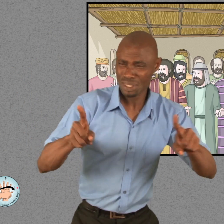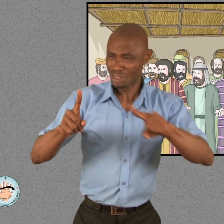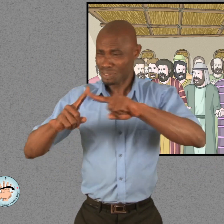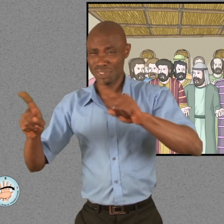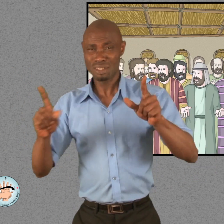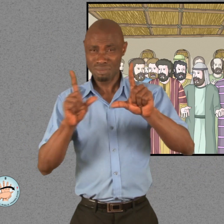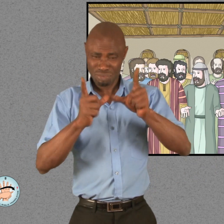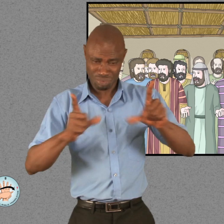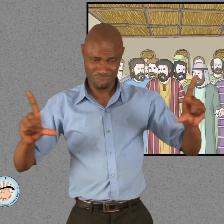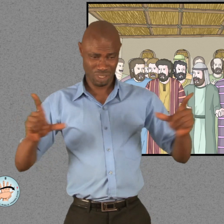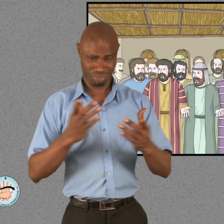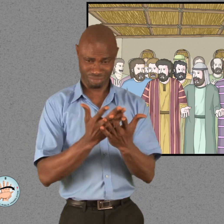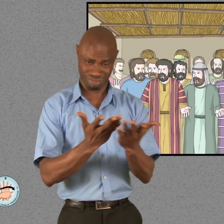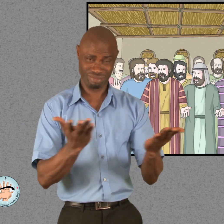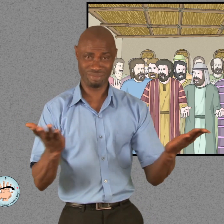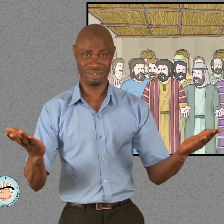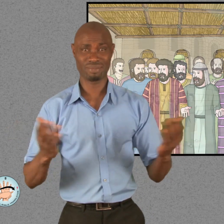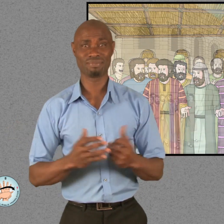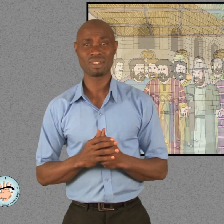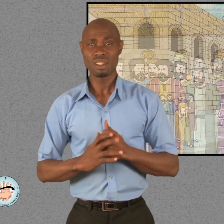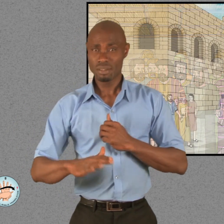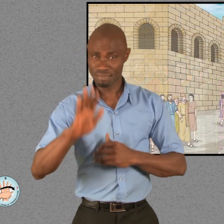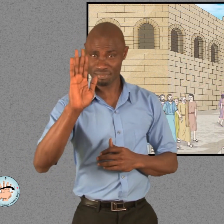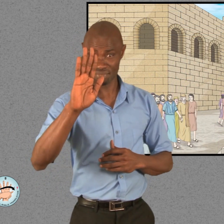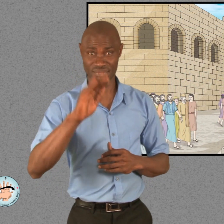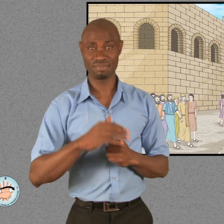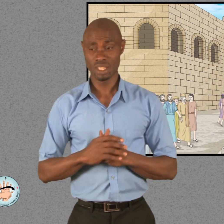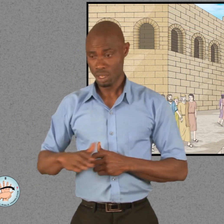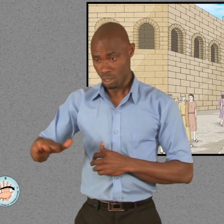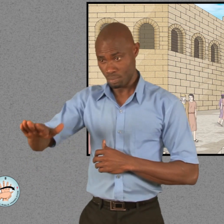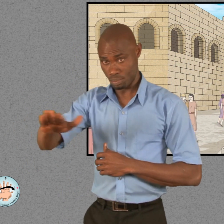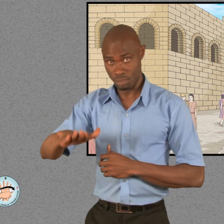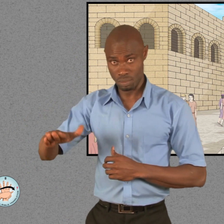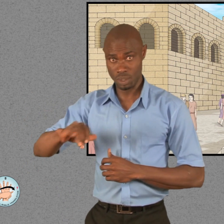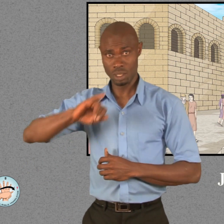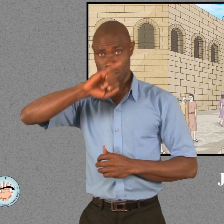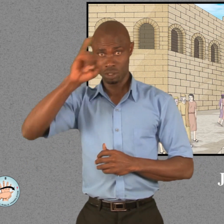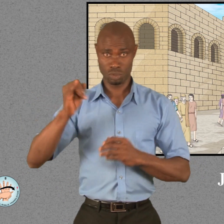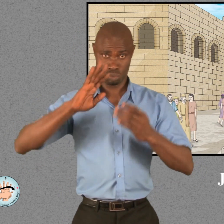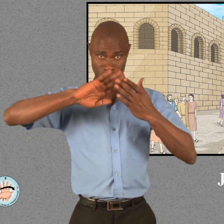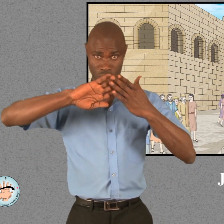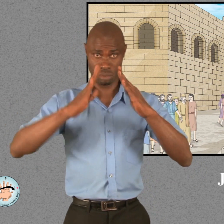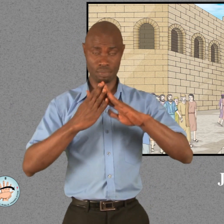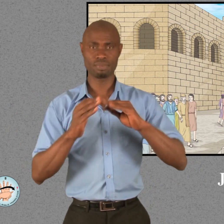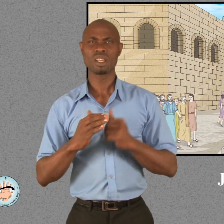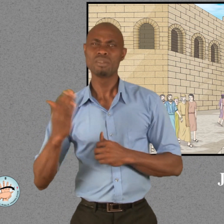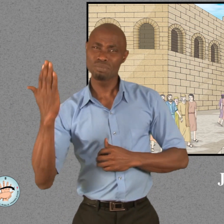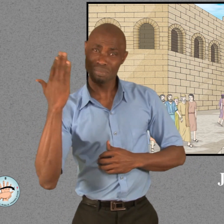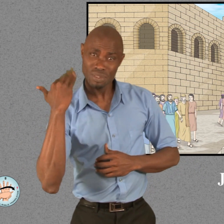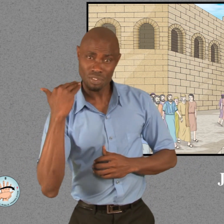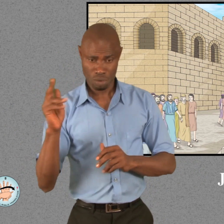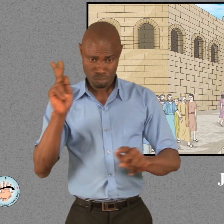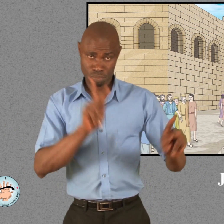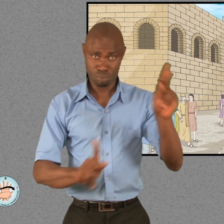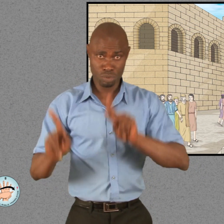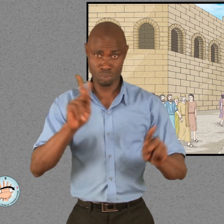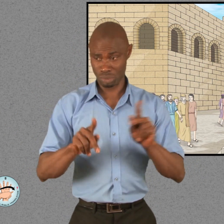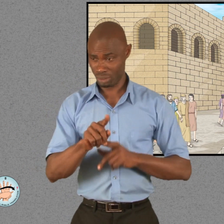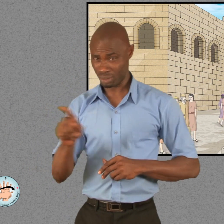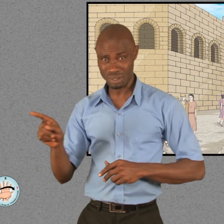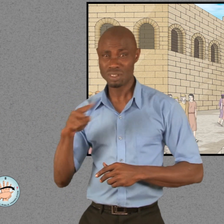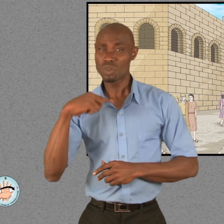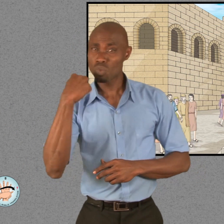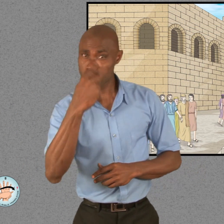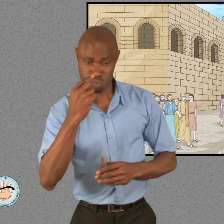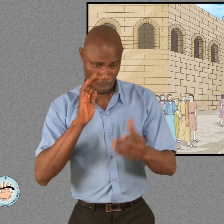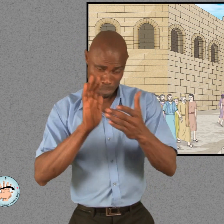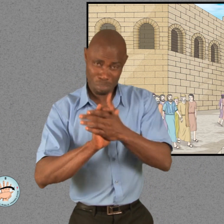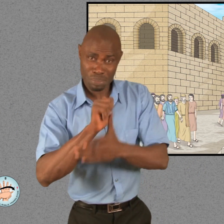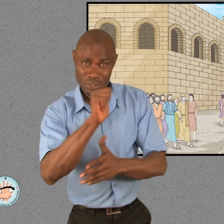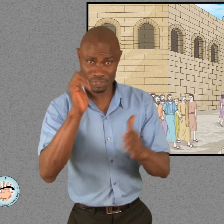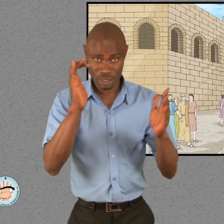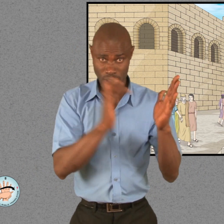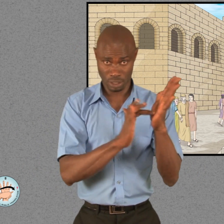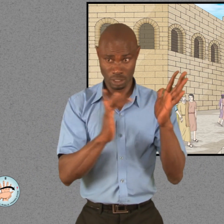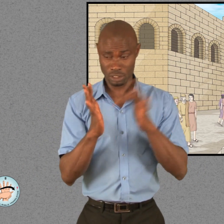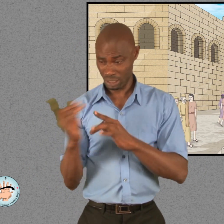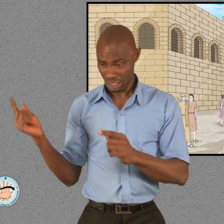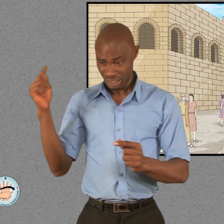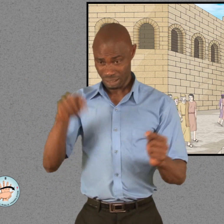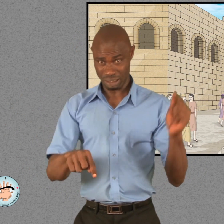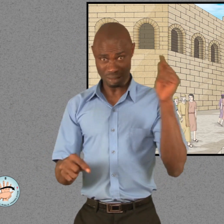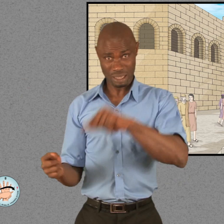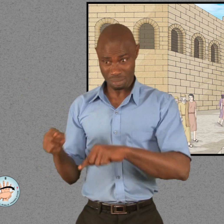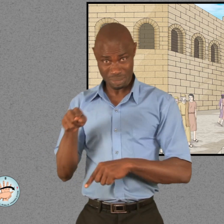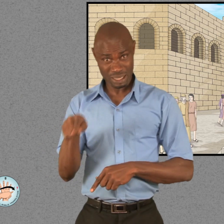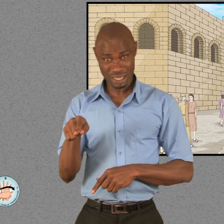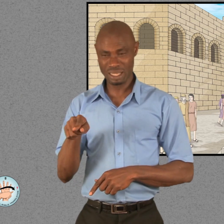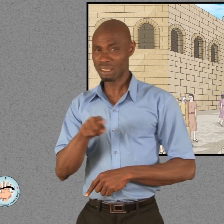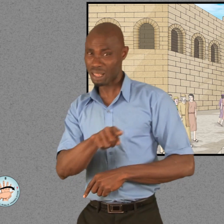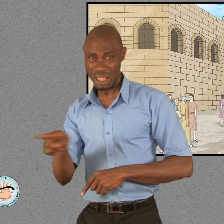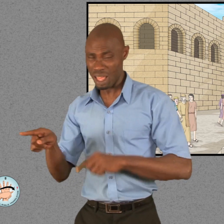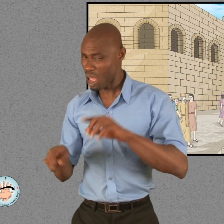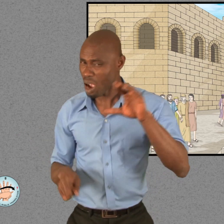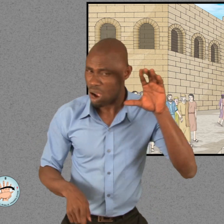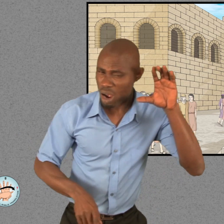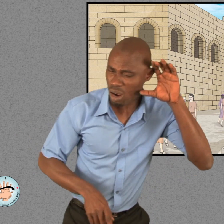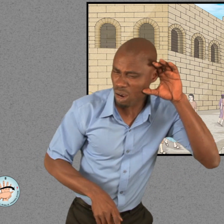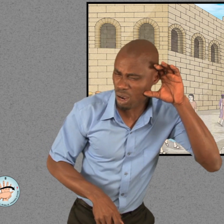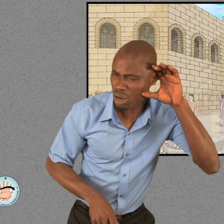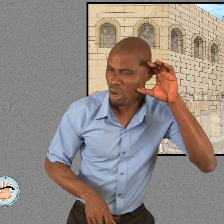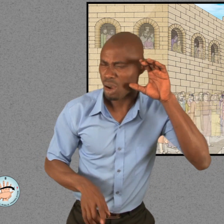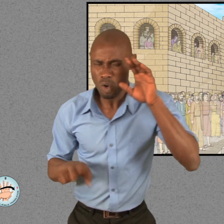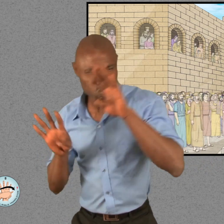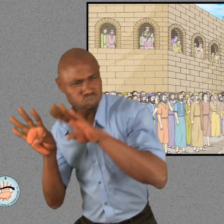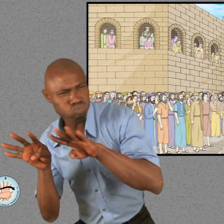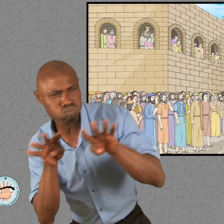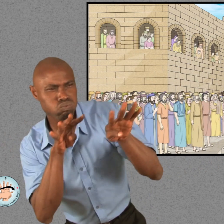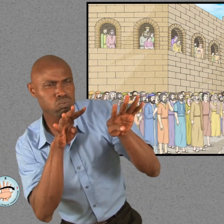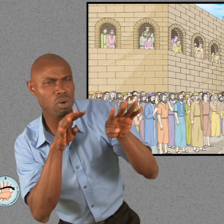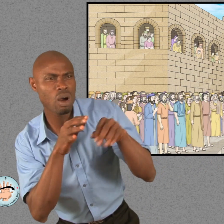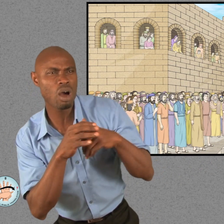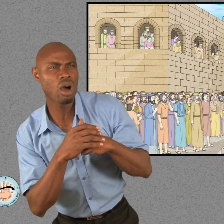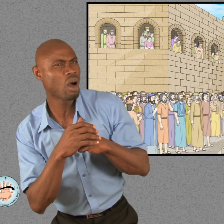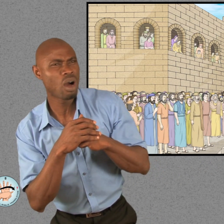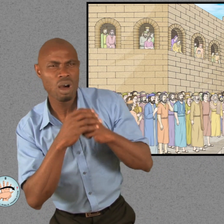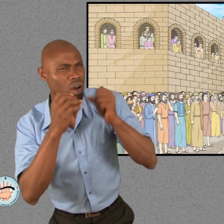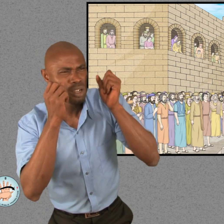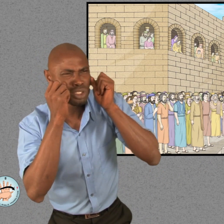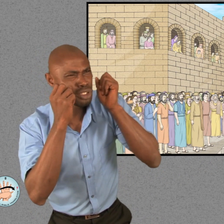Now there were dwelling in Jerusalem God-fearing Jews from every nation under heaven.